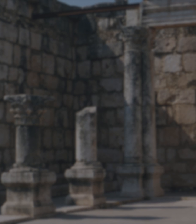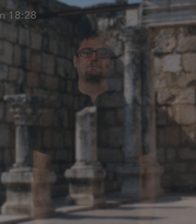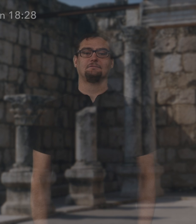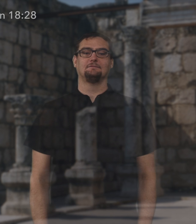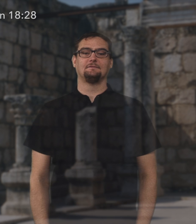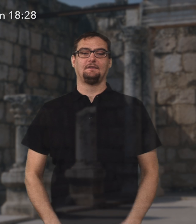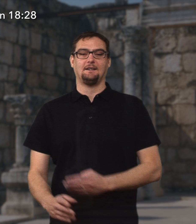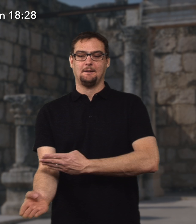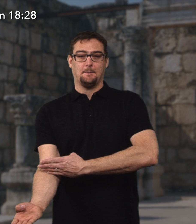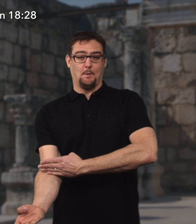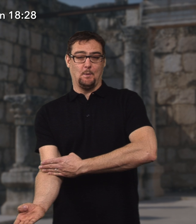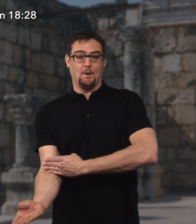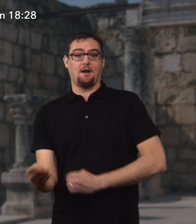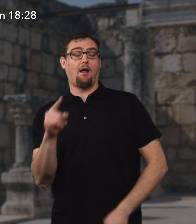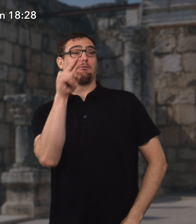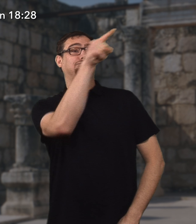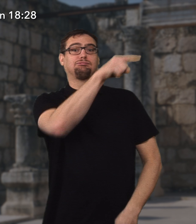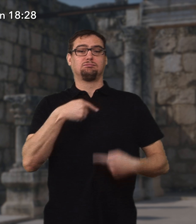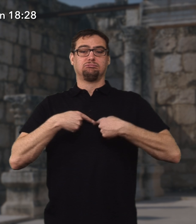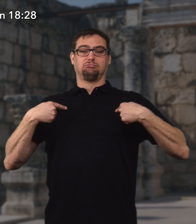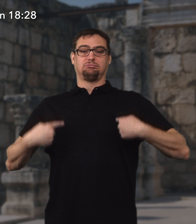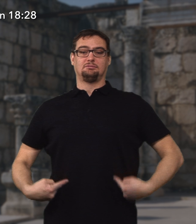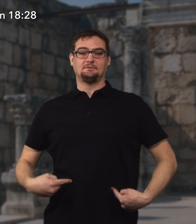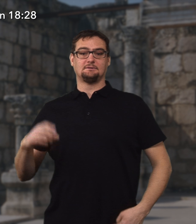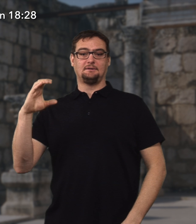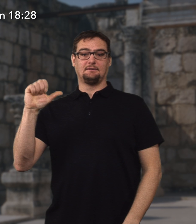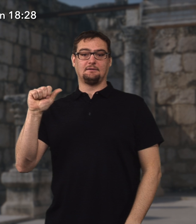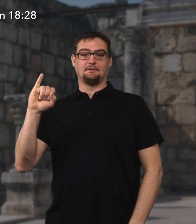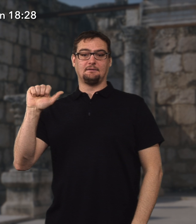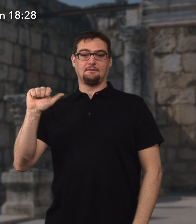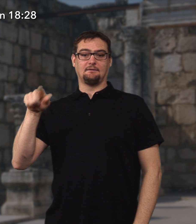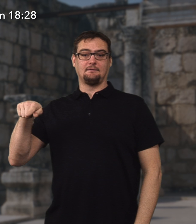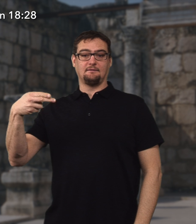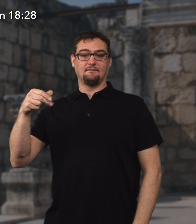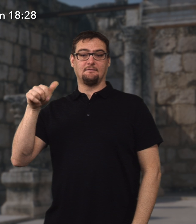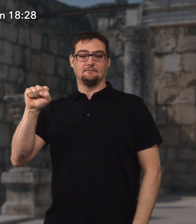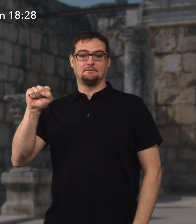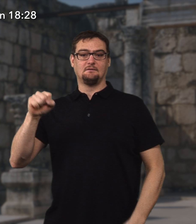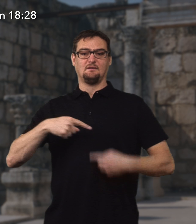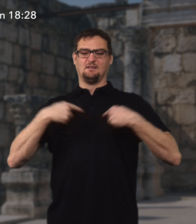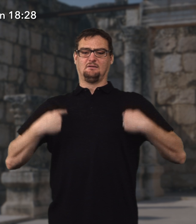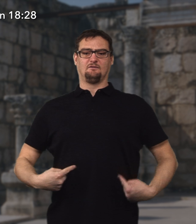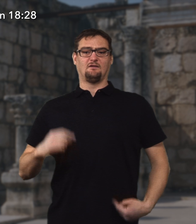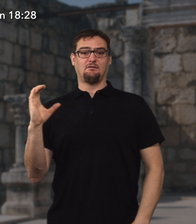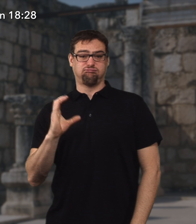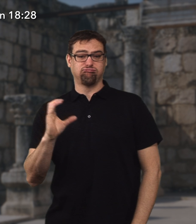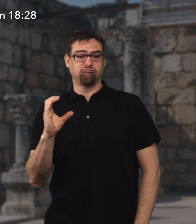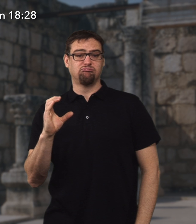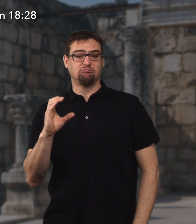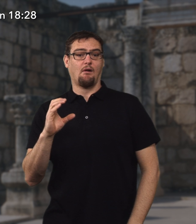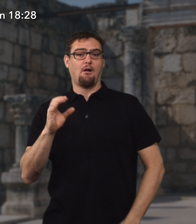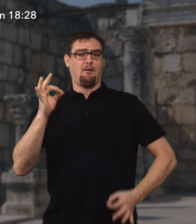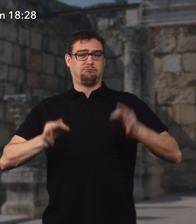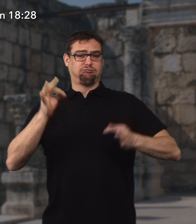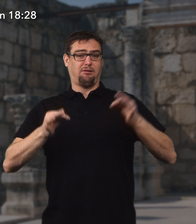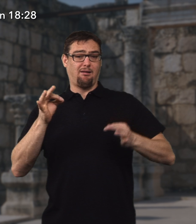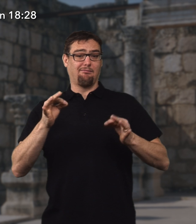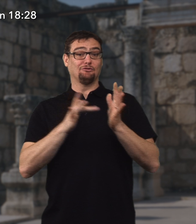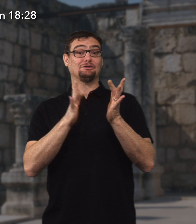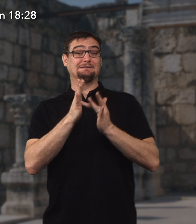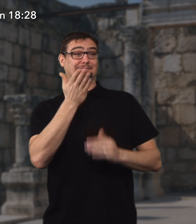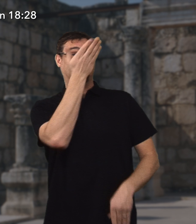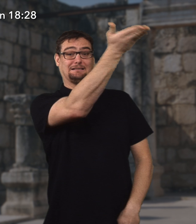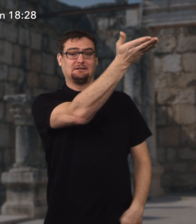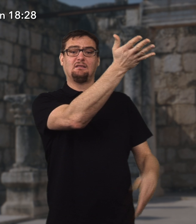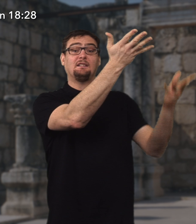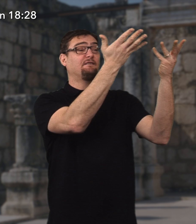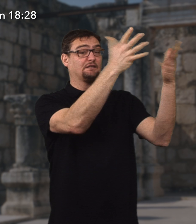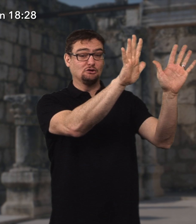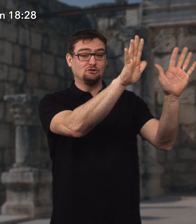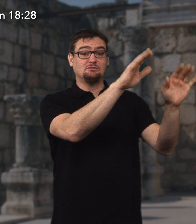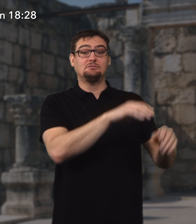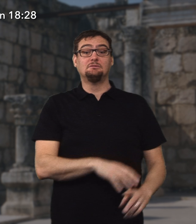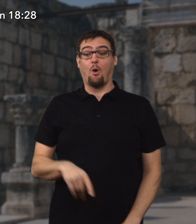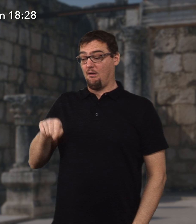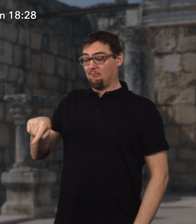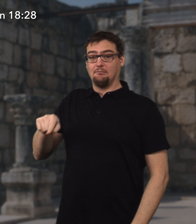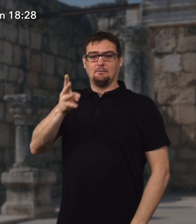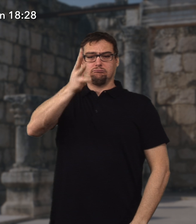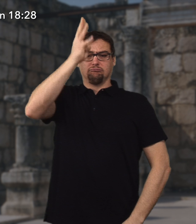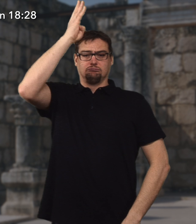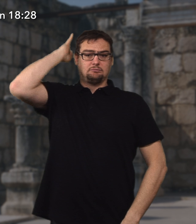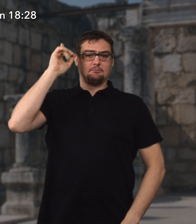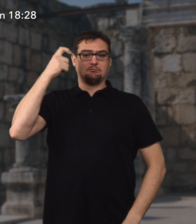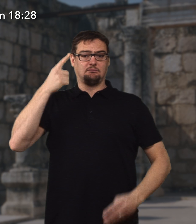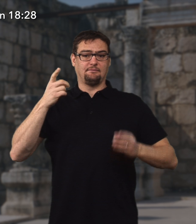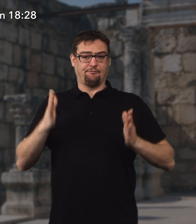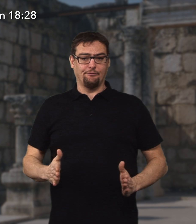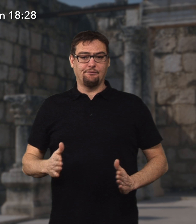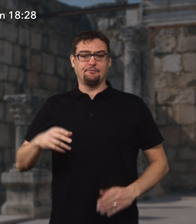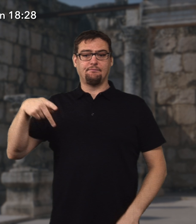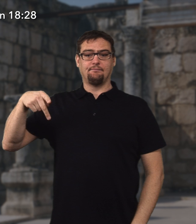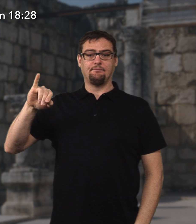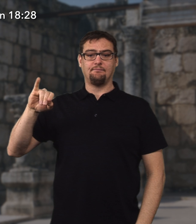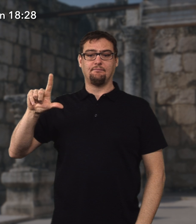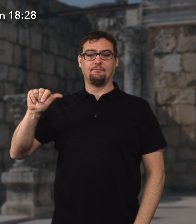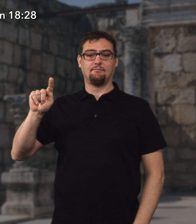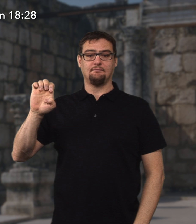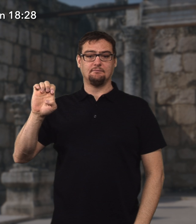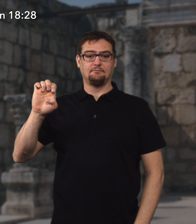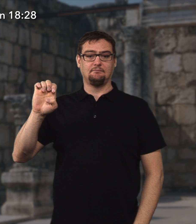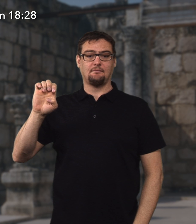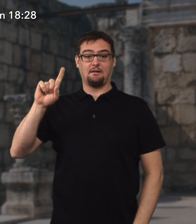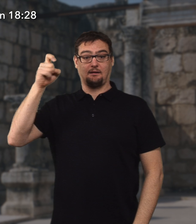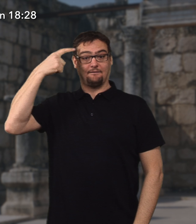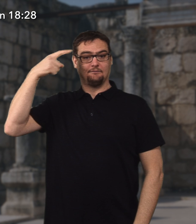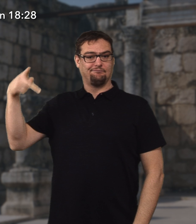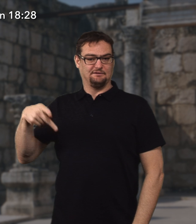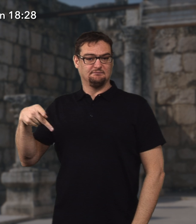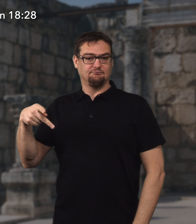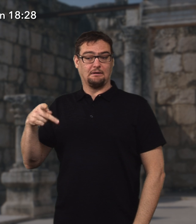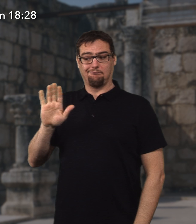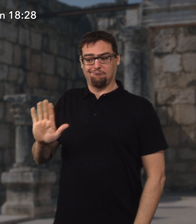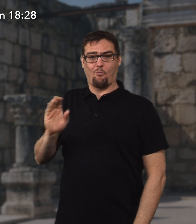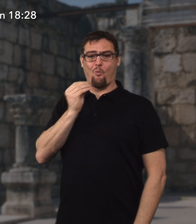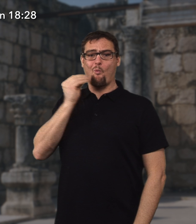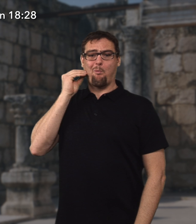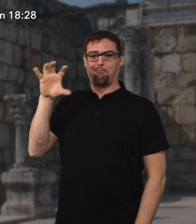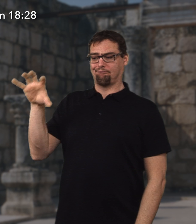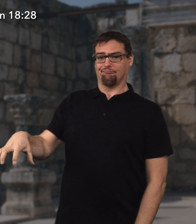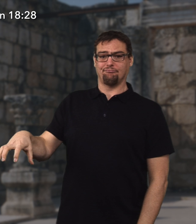Then they led Jesus away from Caiaphas into the Praetorium.